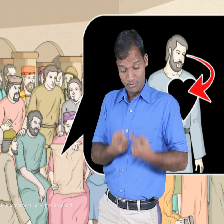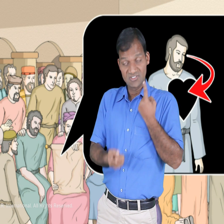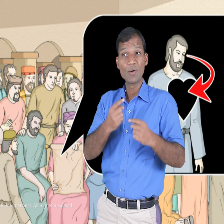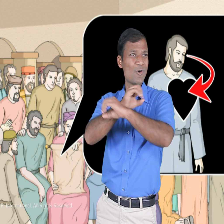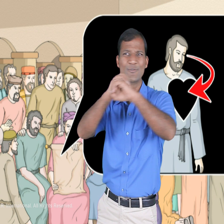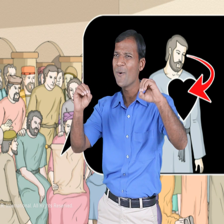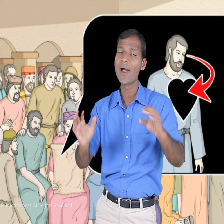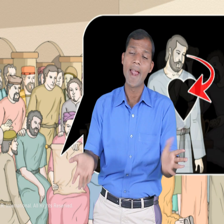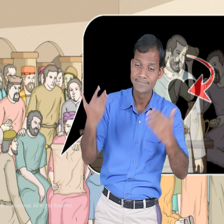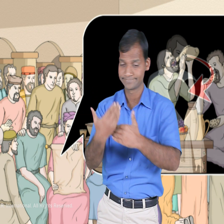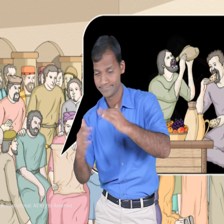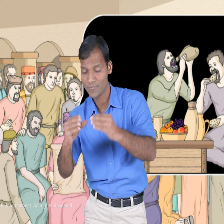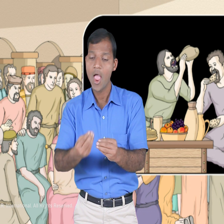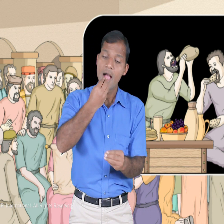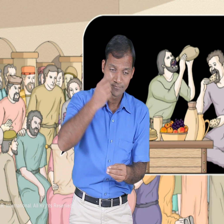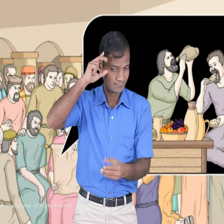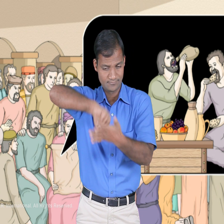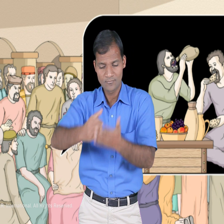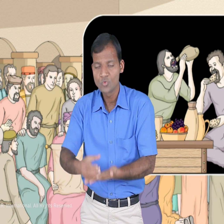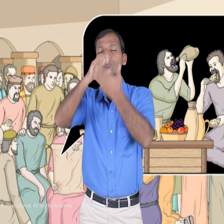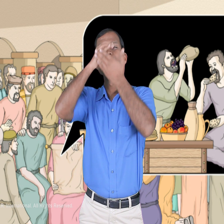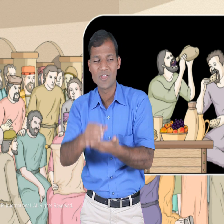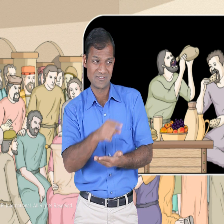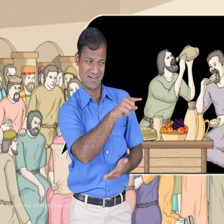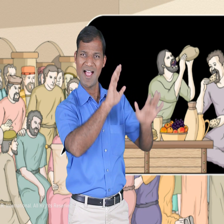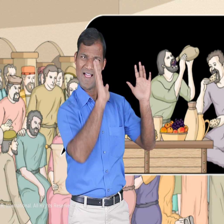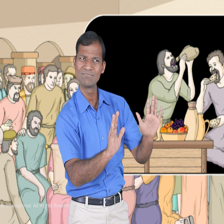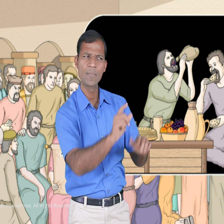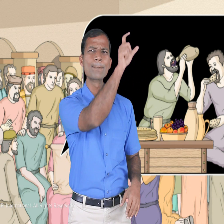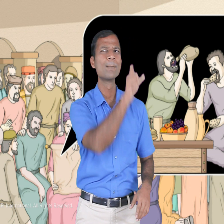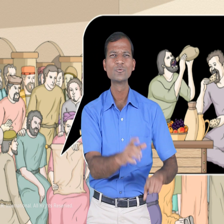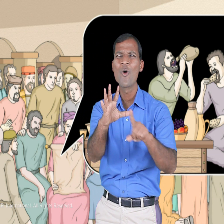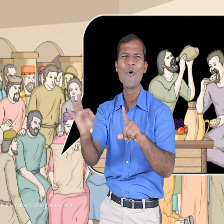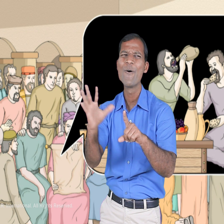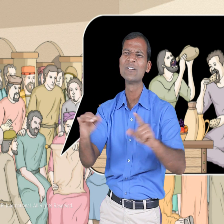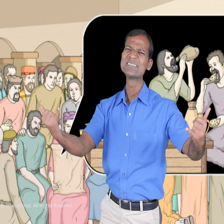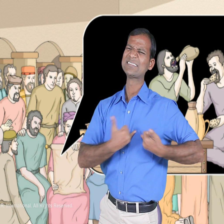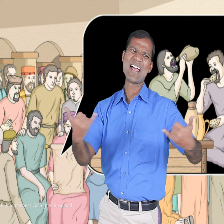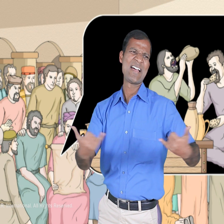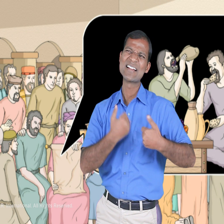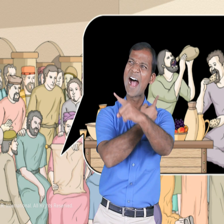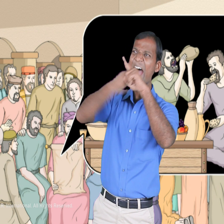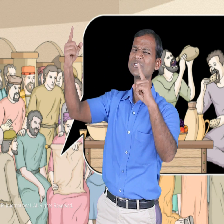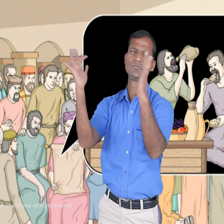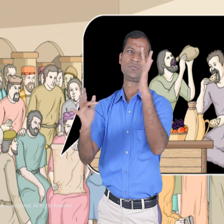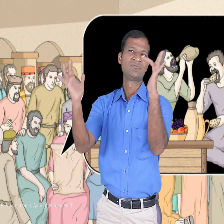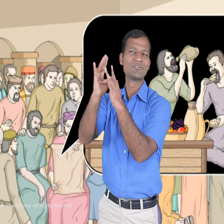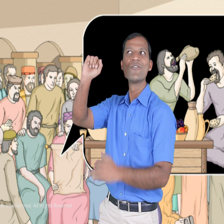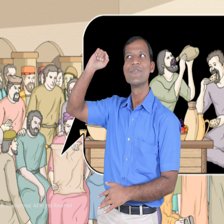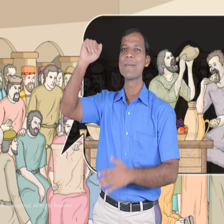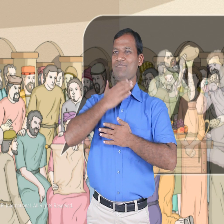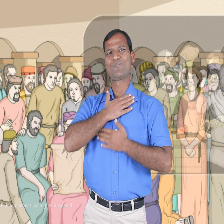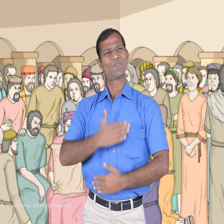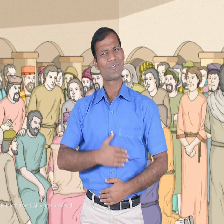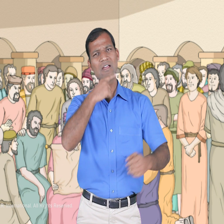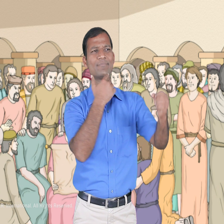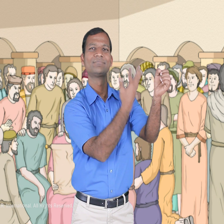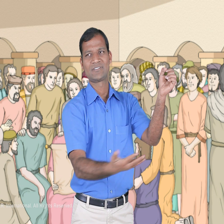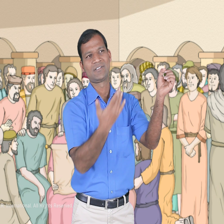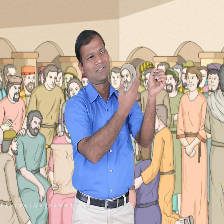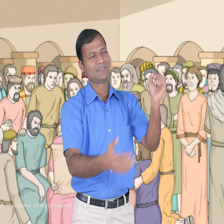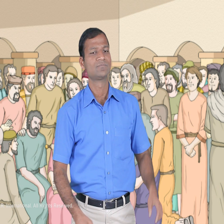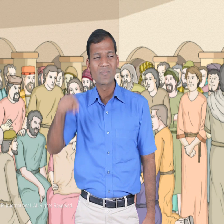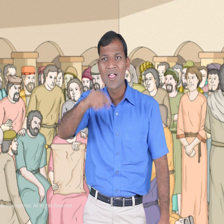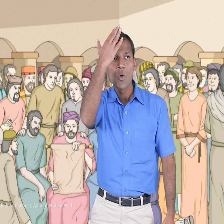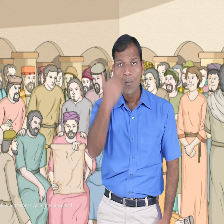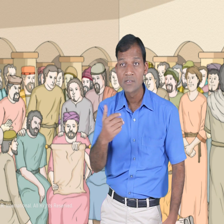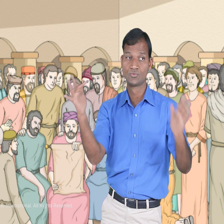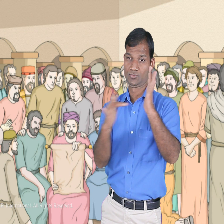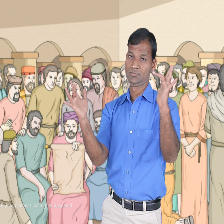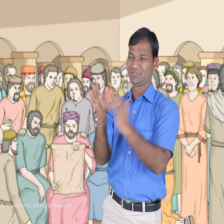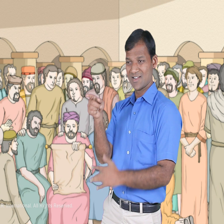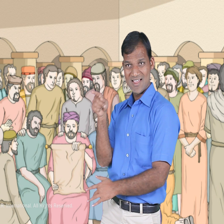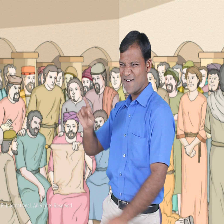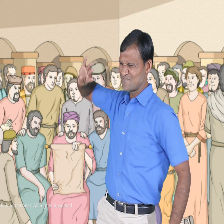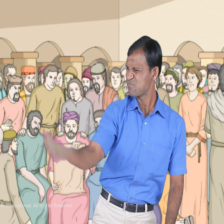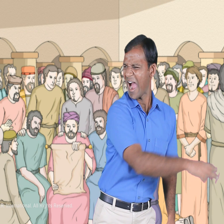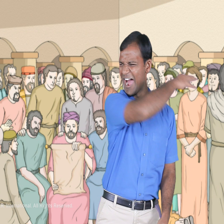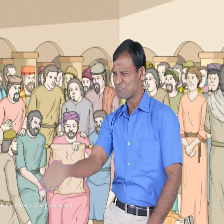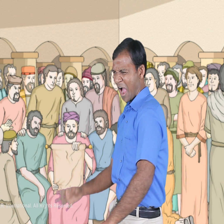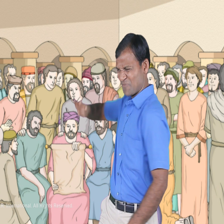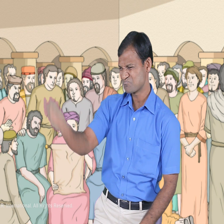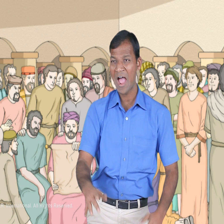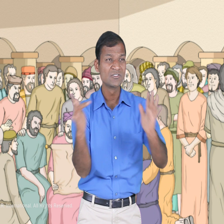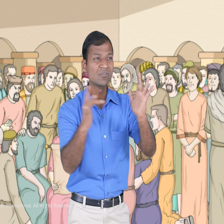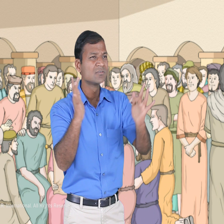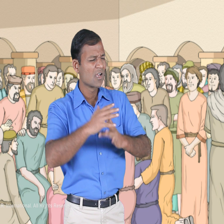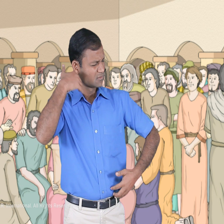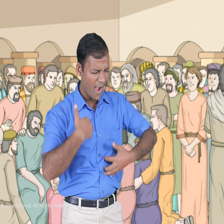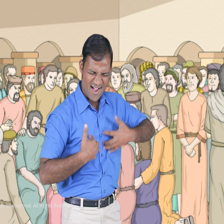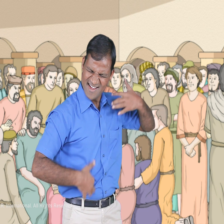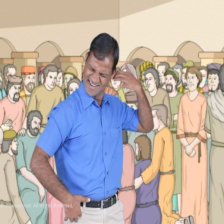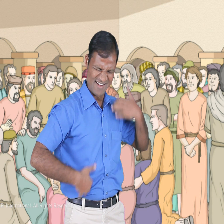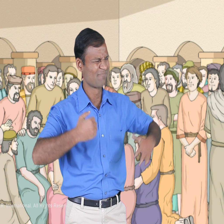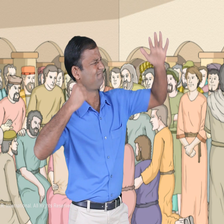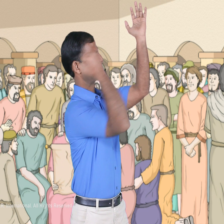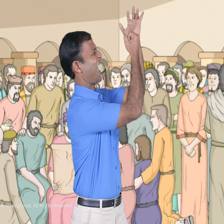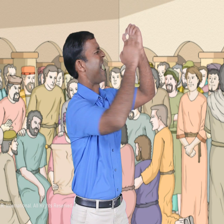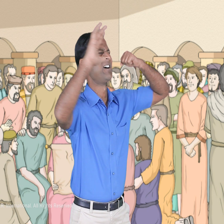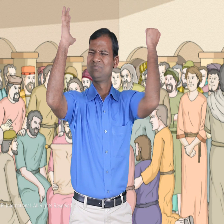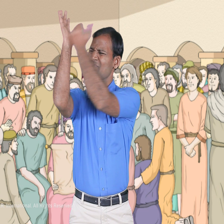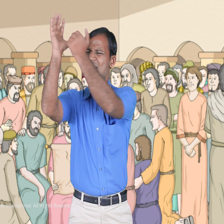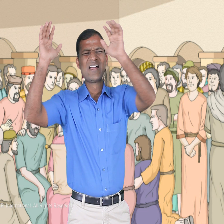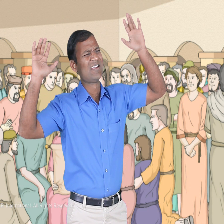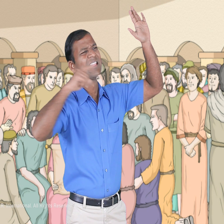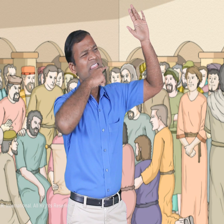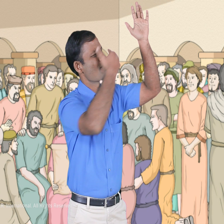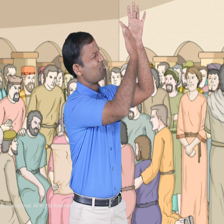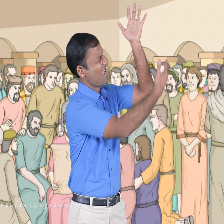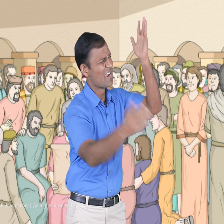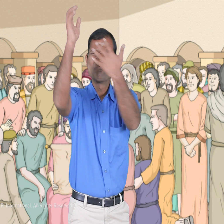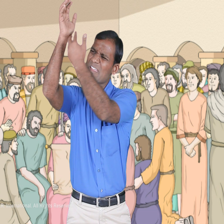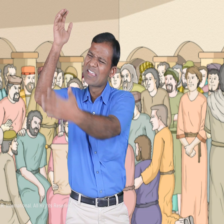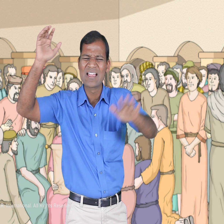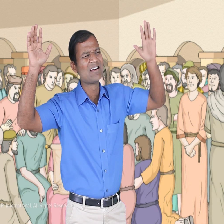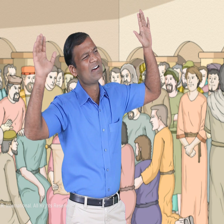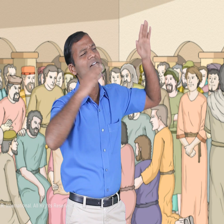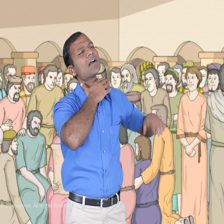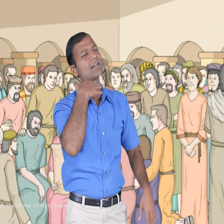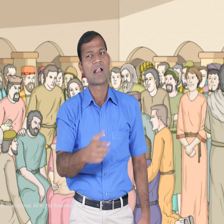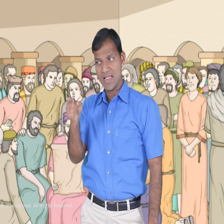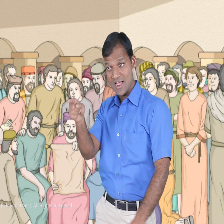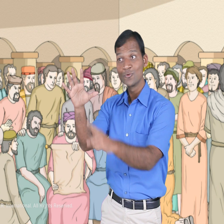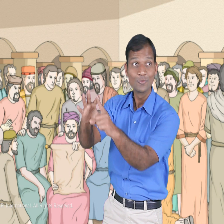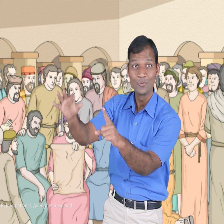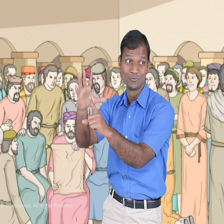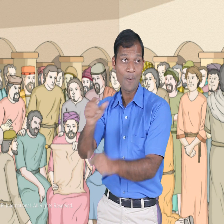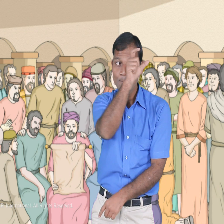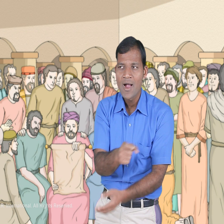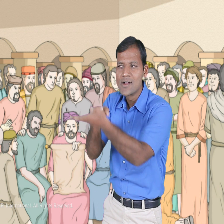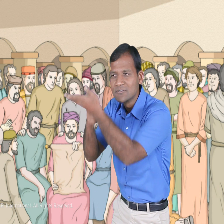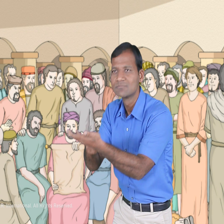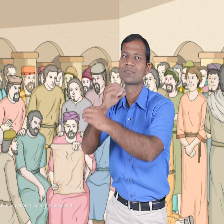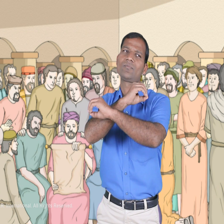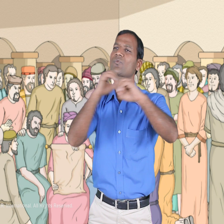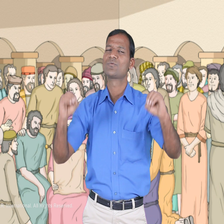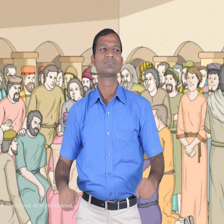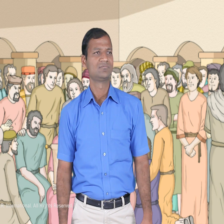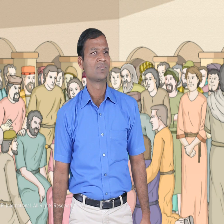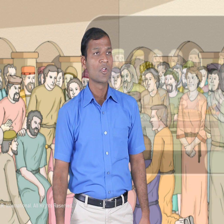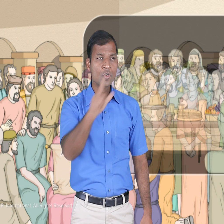For anyone who eats and drinks without recognizing the body eats and drinks judgment on himself.